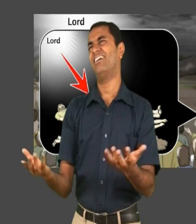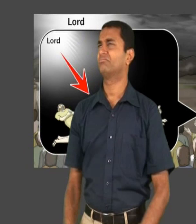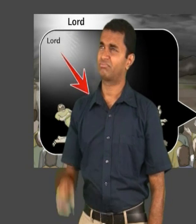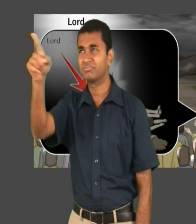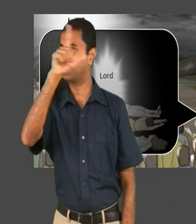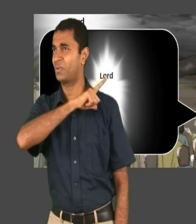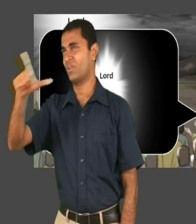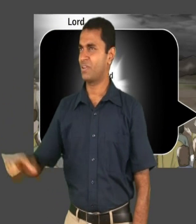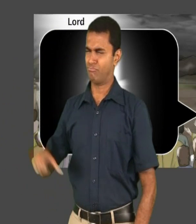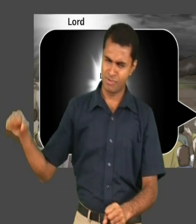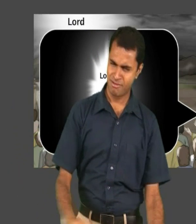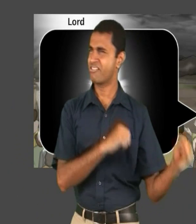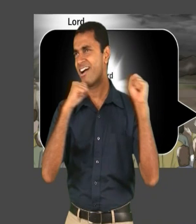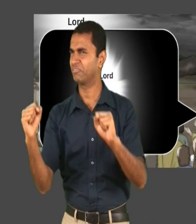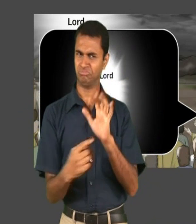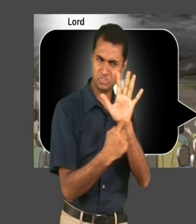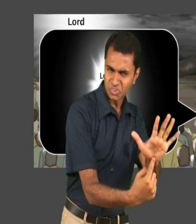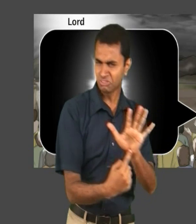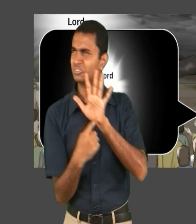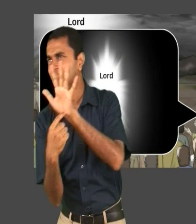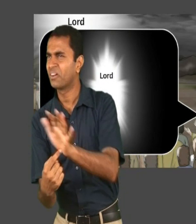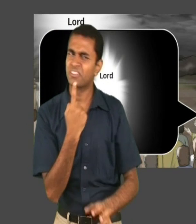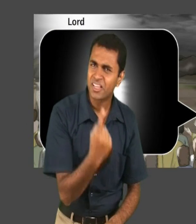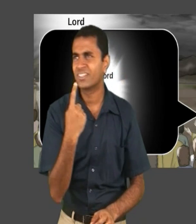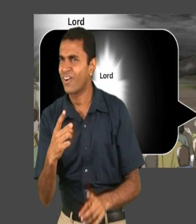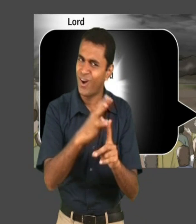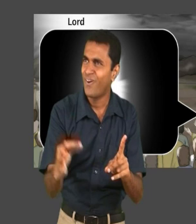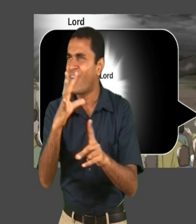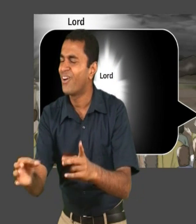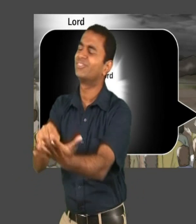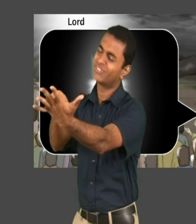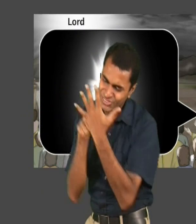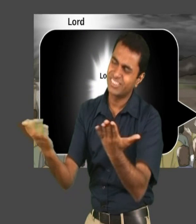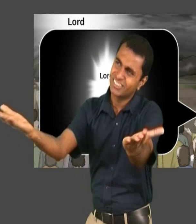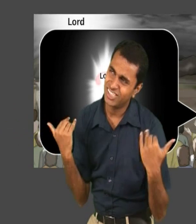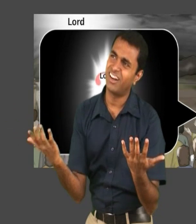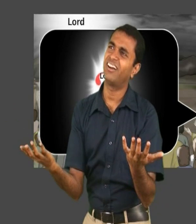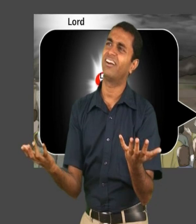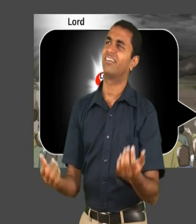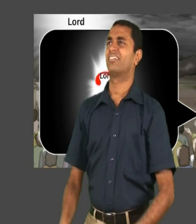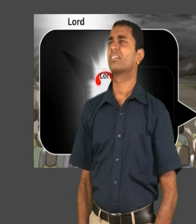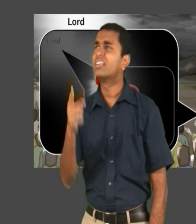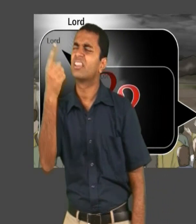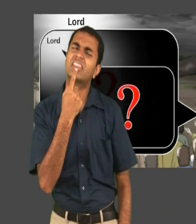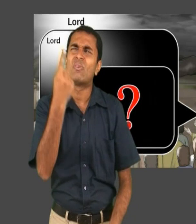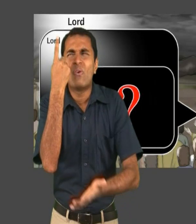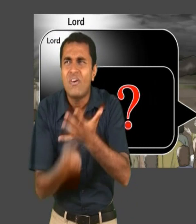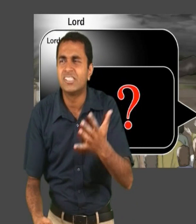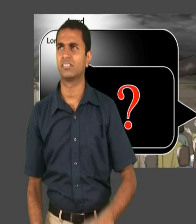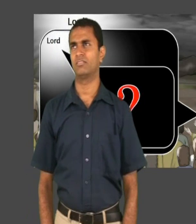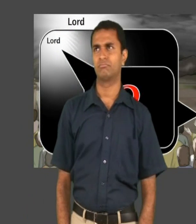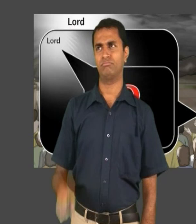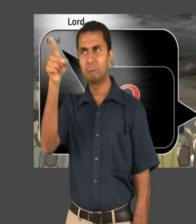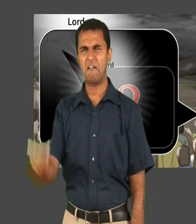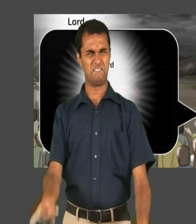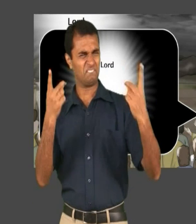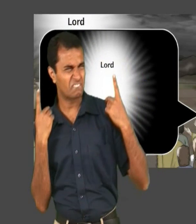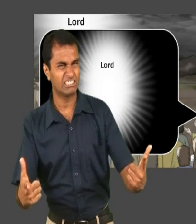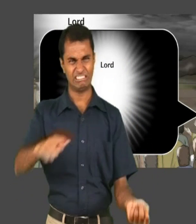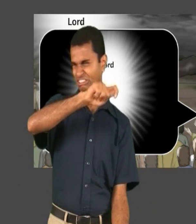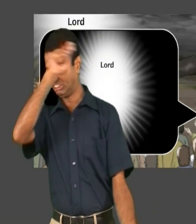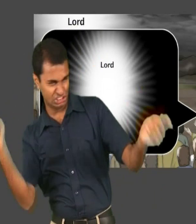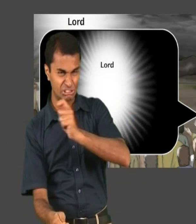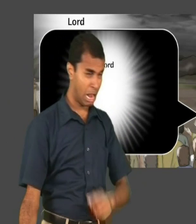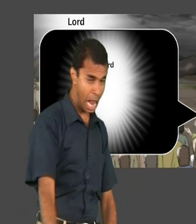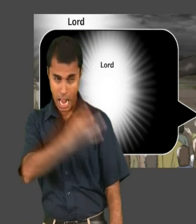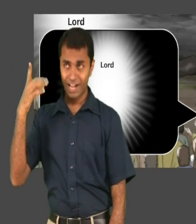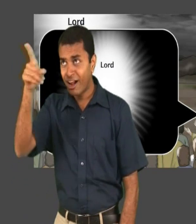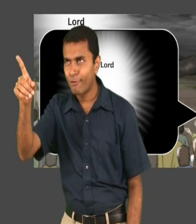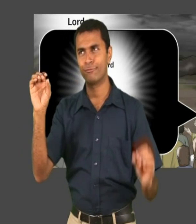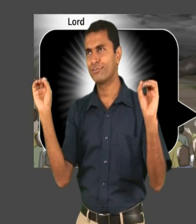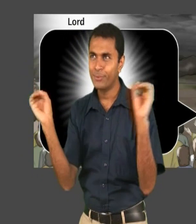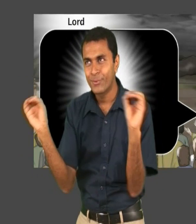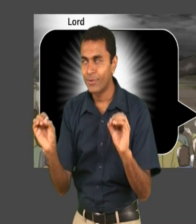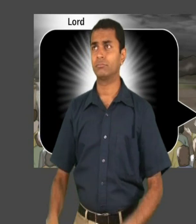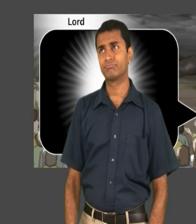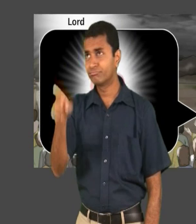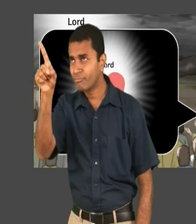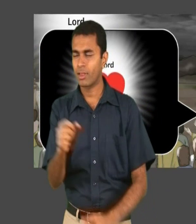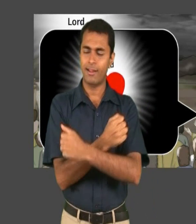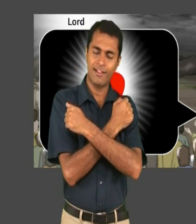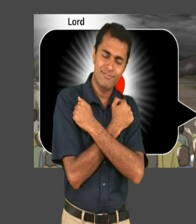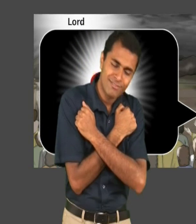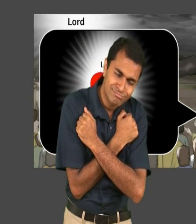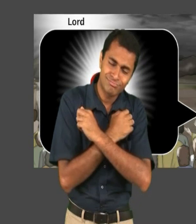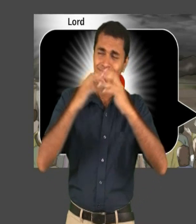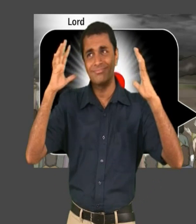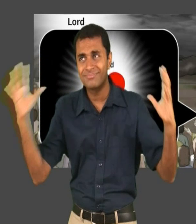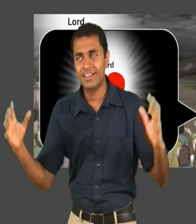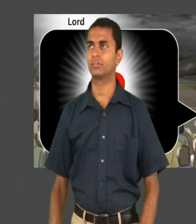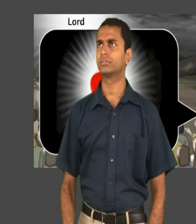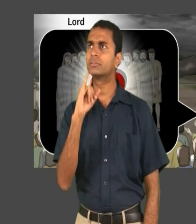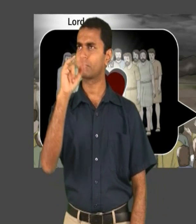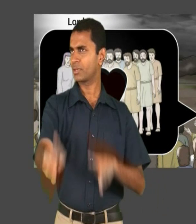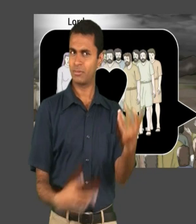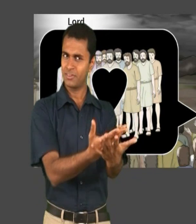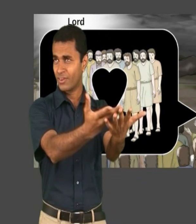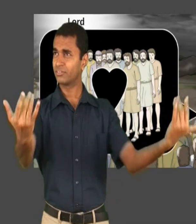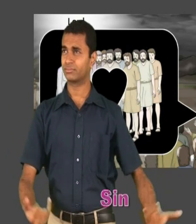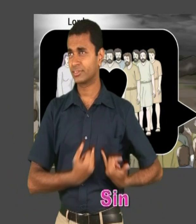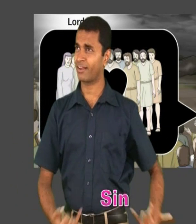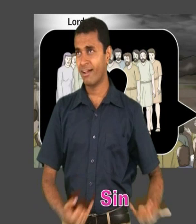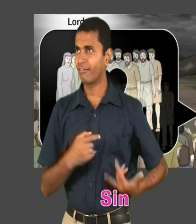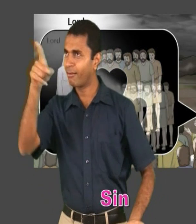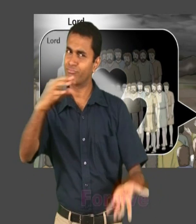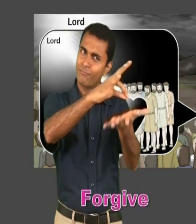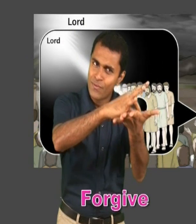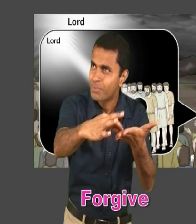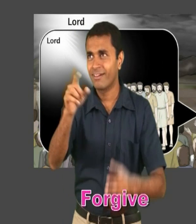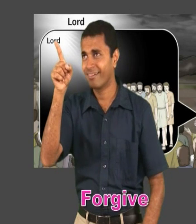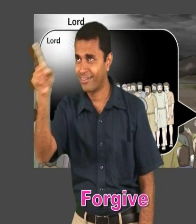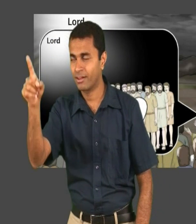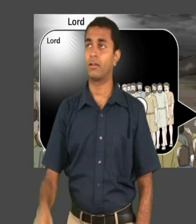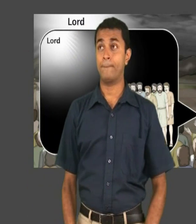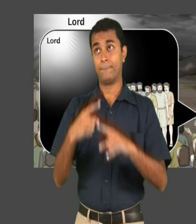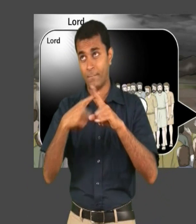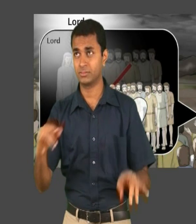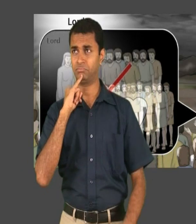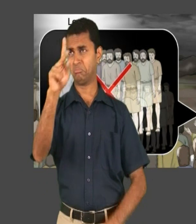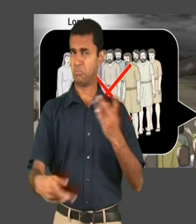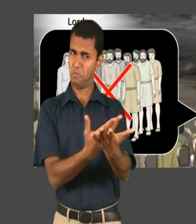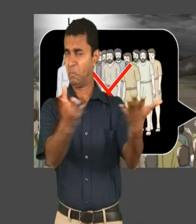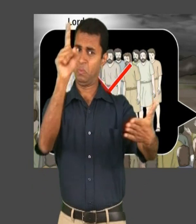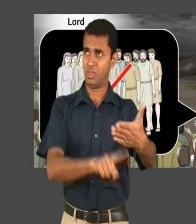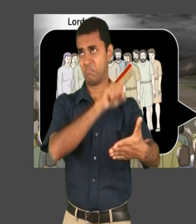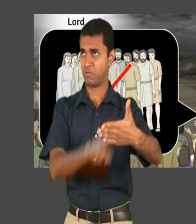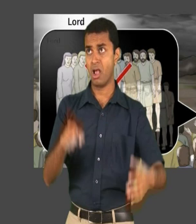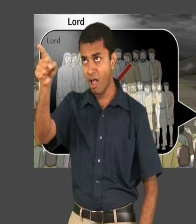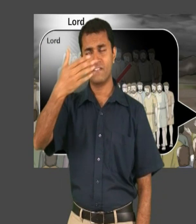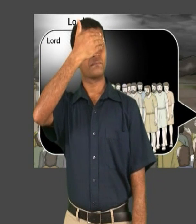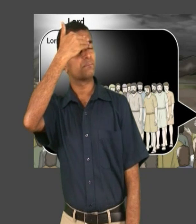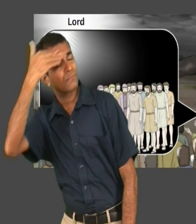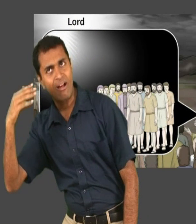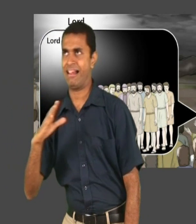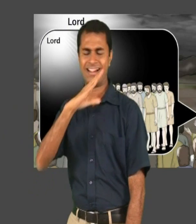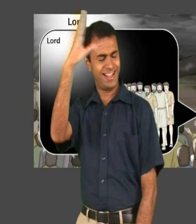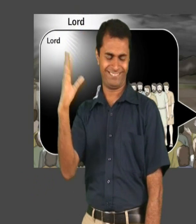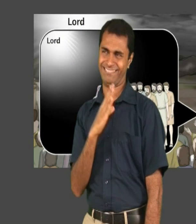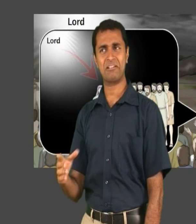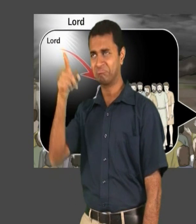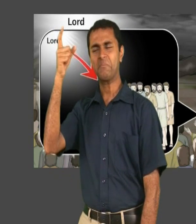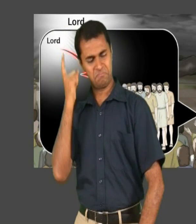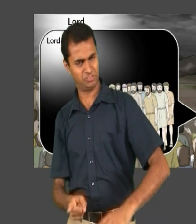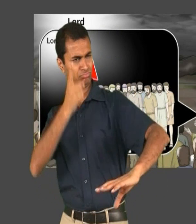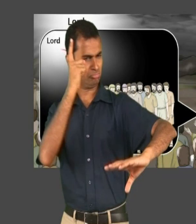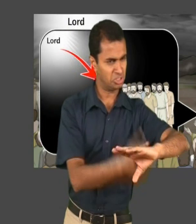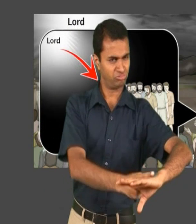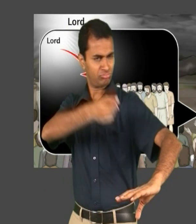So now I pray, may the power of my Lord be magnified, just as You have declared: ‘The LORD is slow to anger and abounding in loving devotion, forgiving iniquity and transgression.